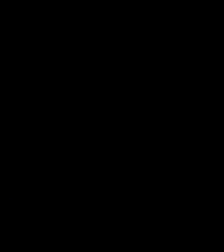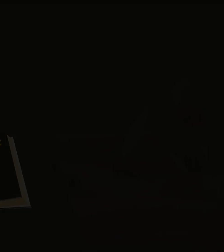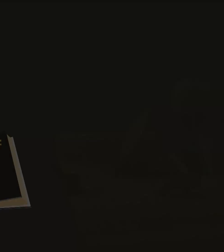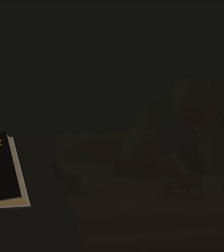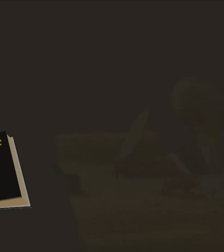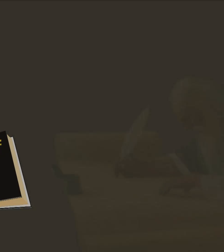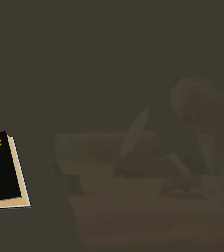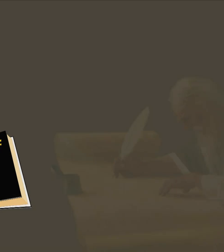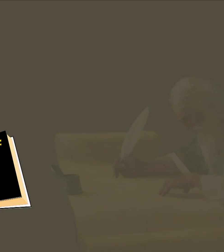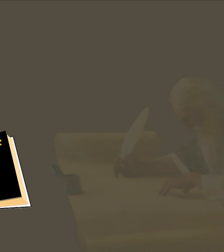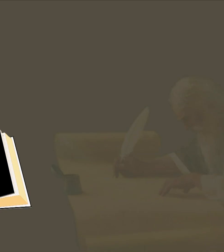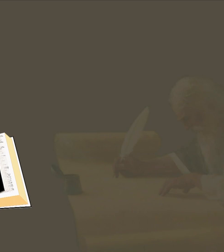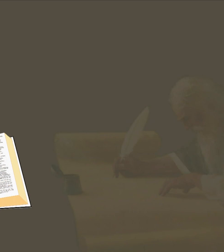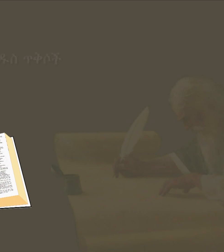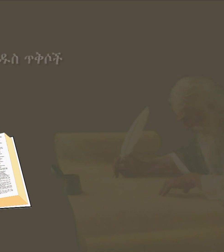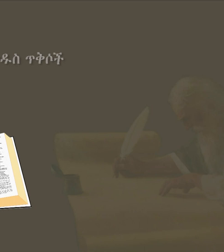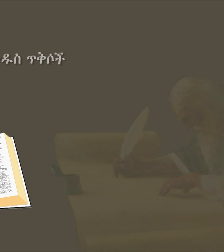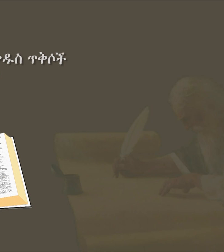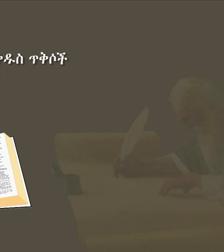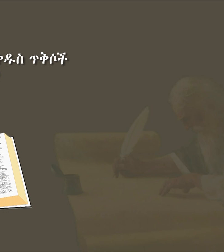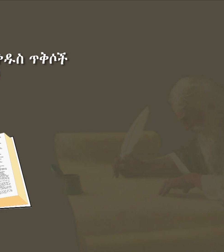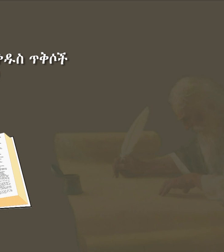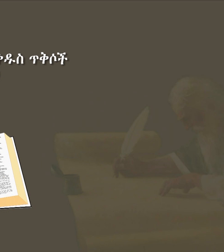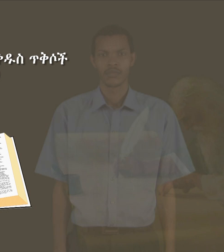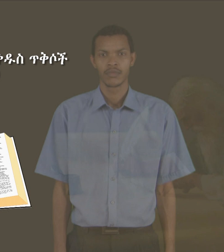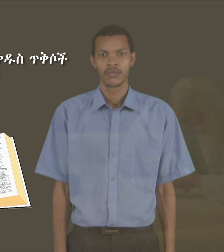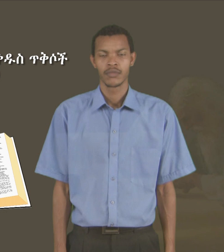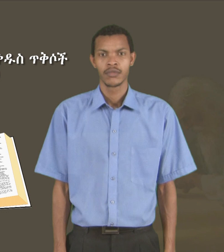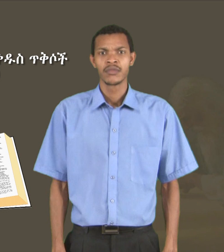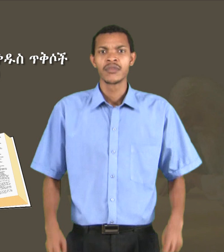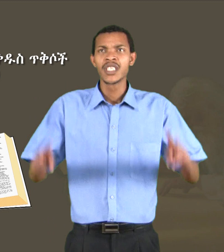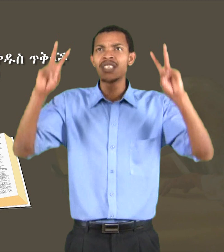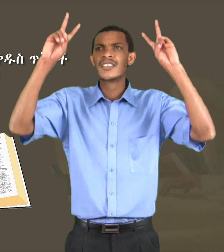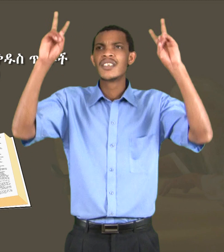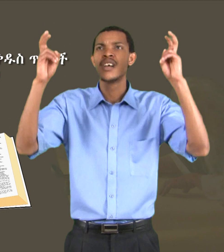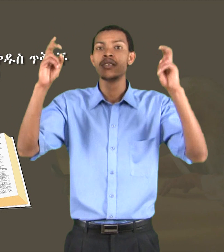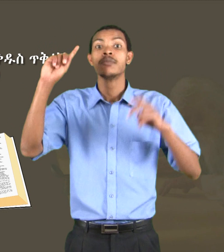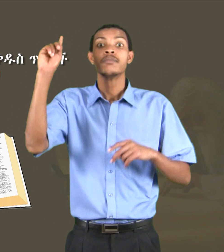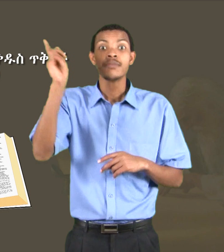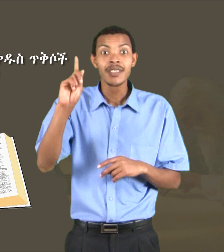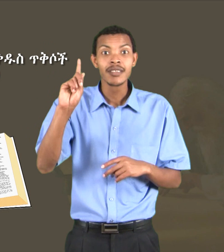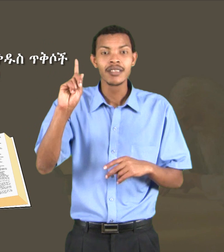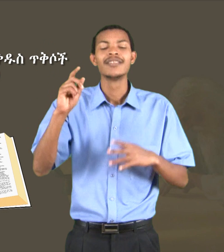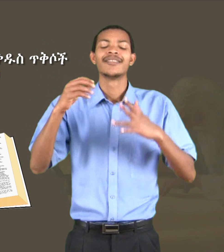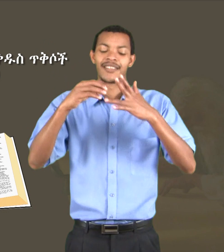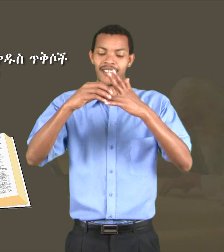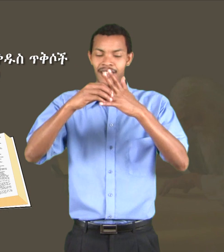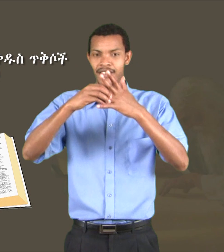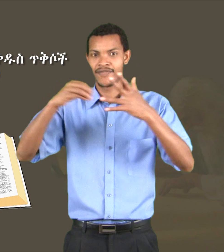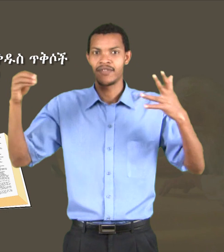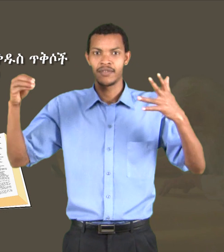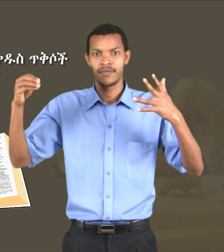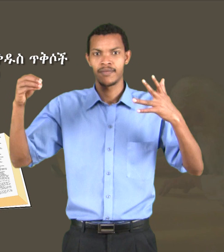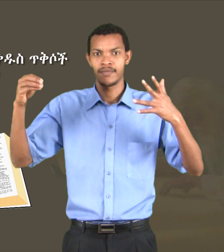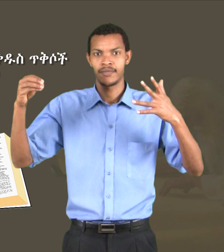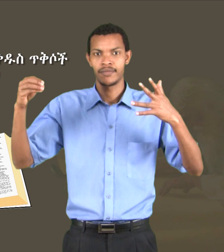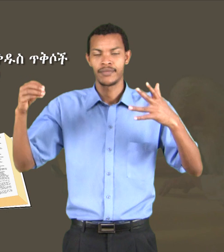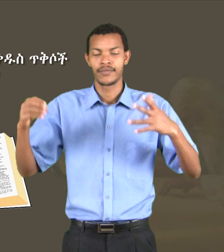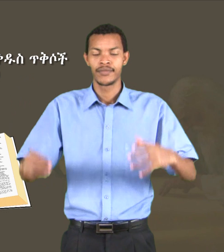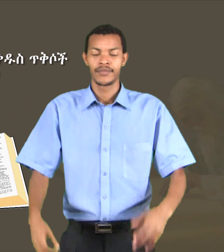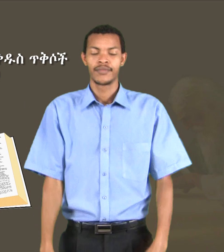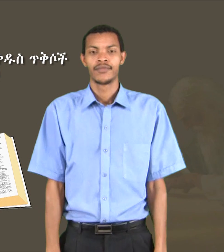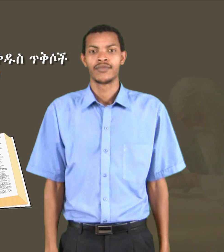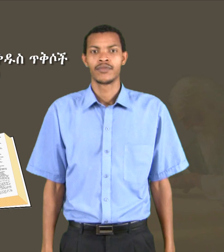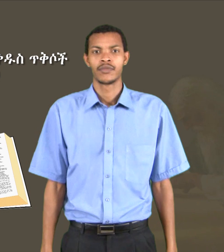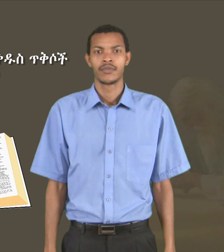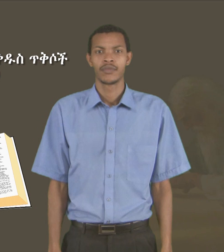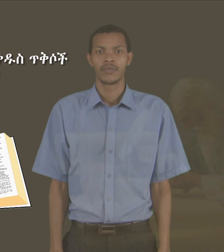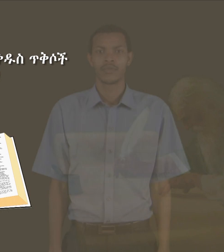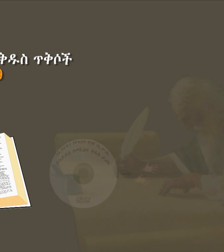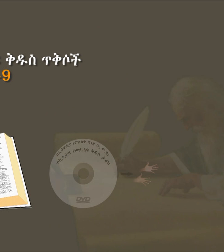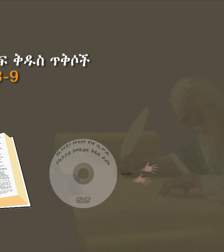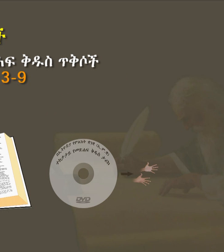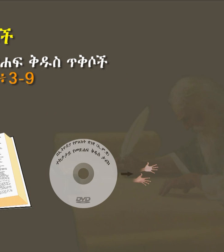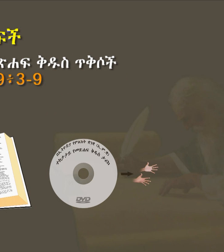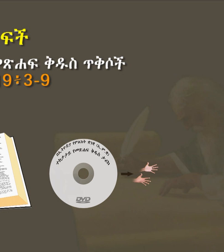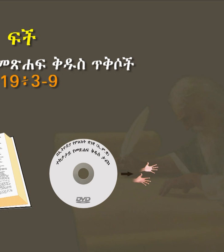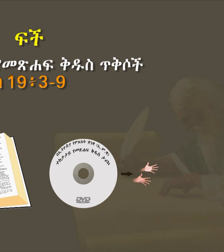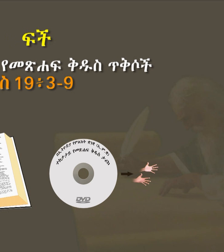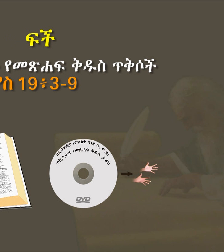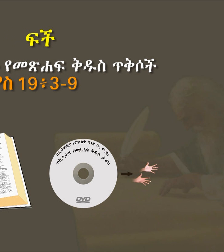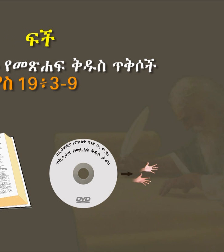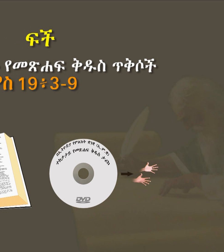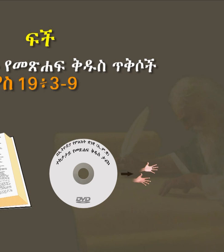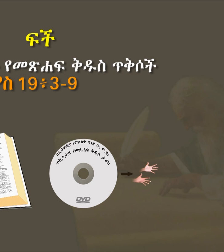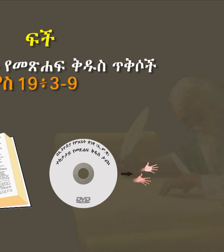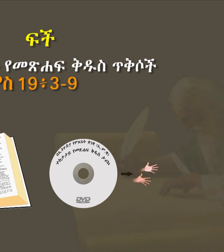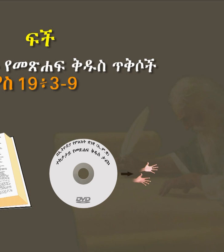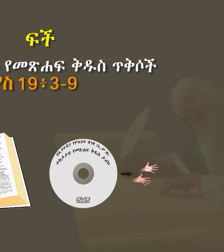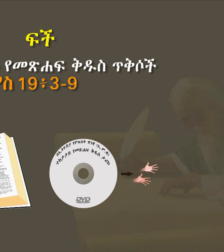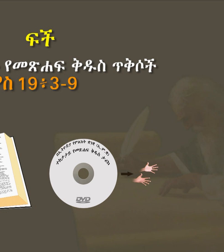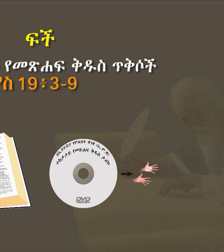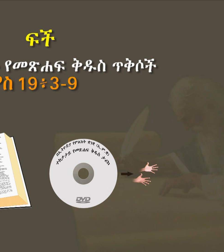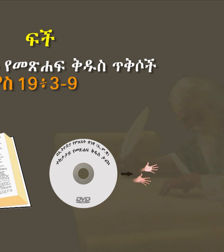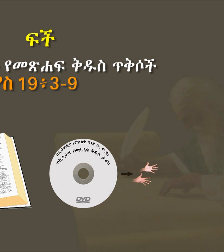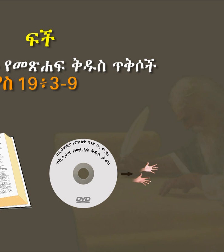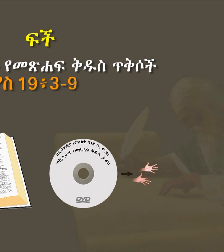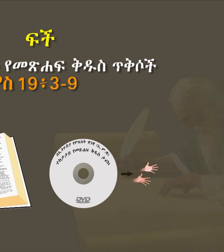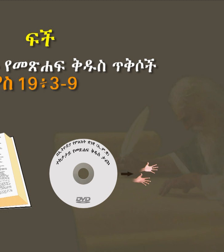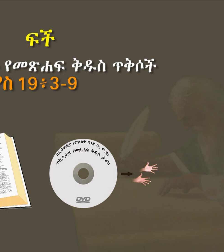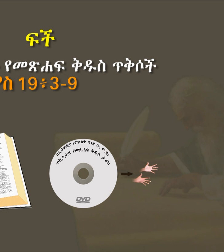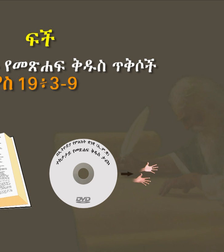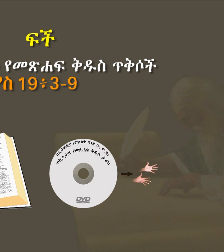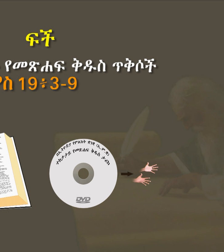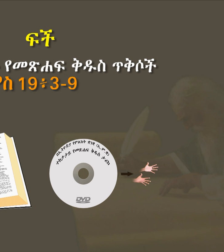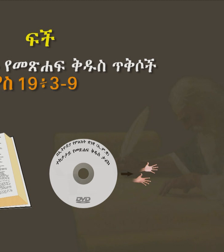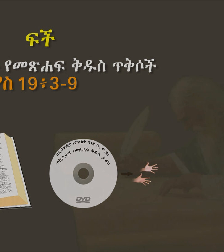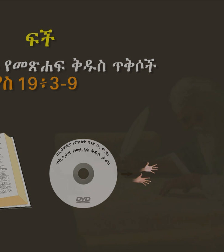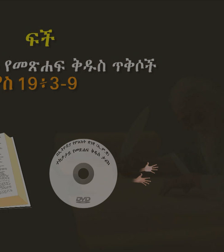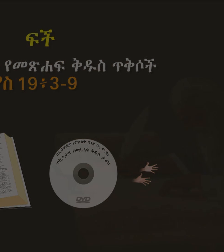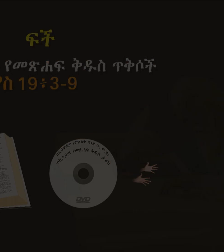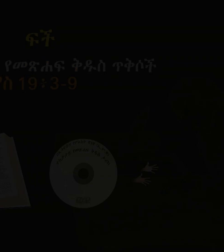Divorce